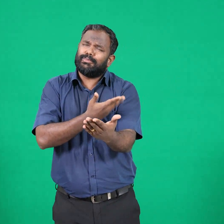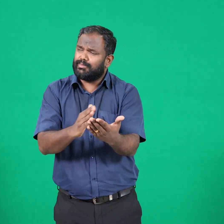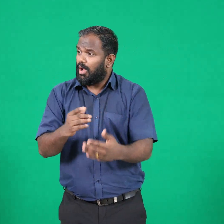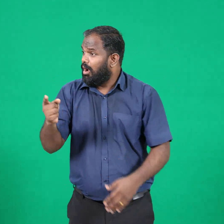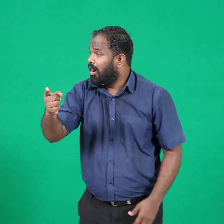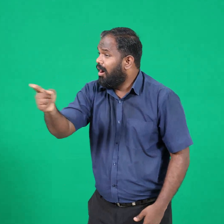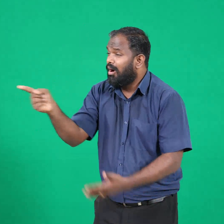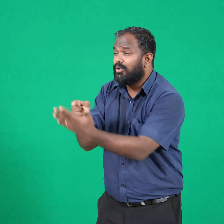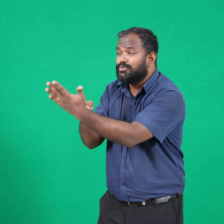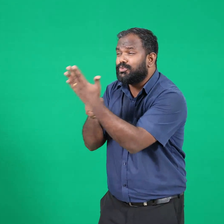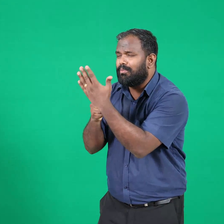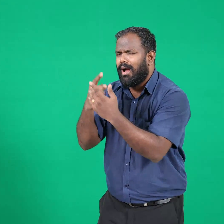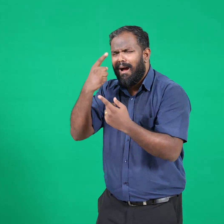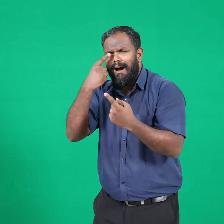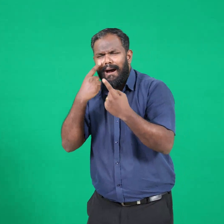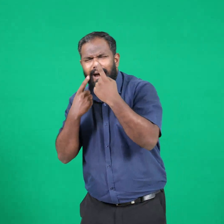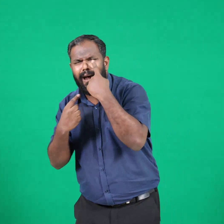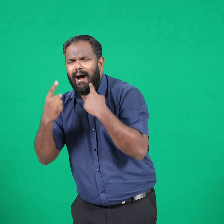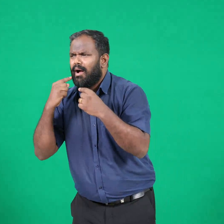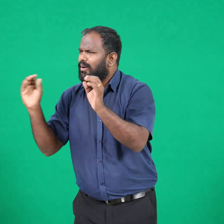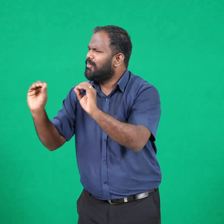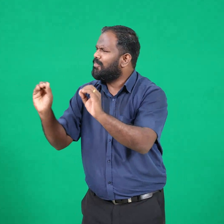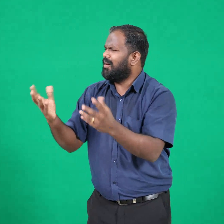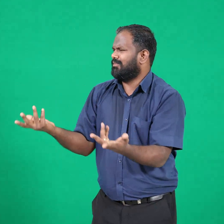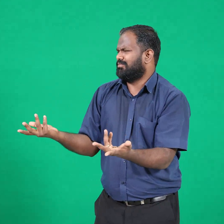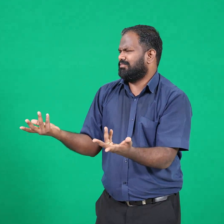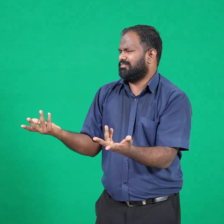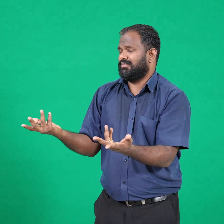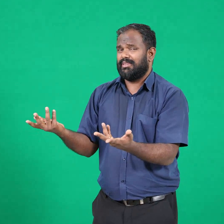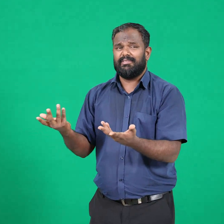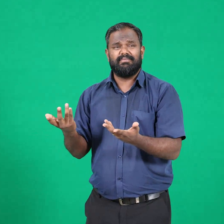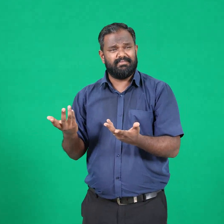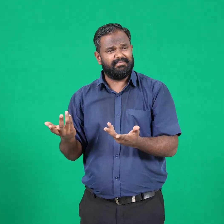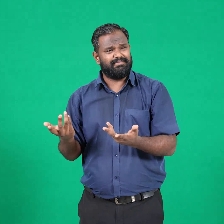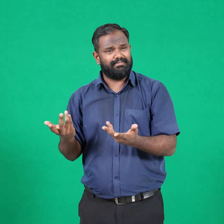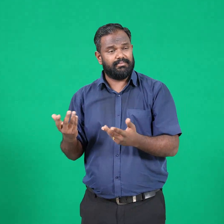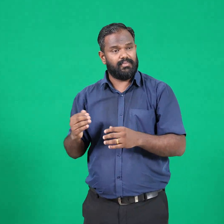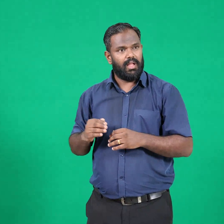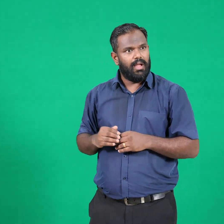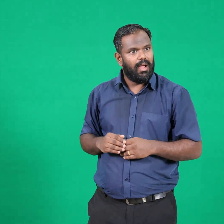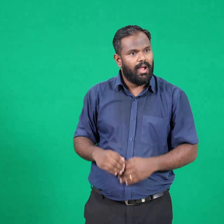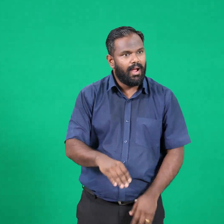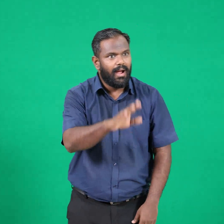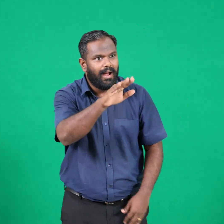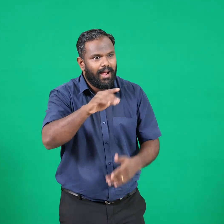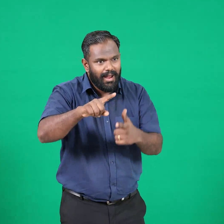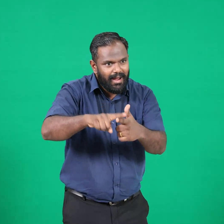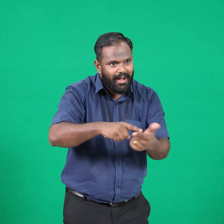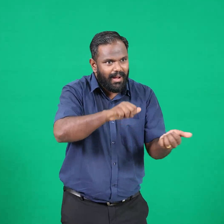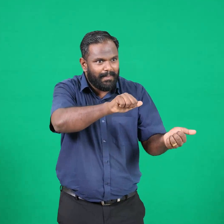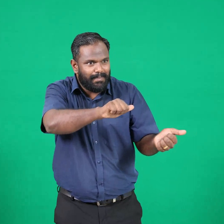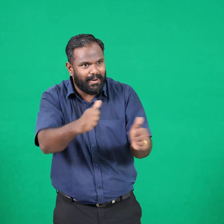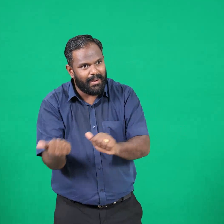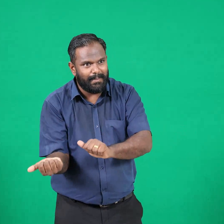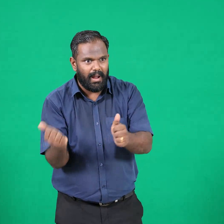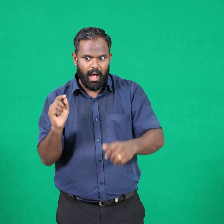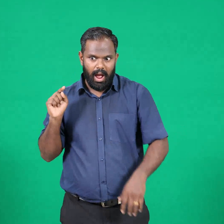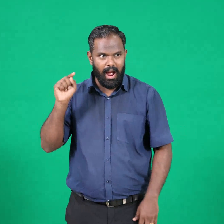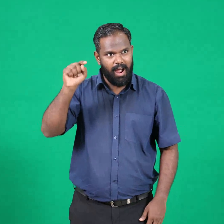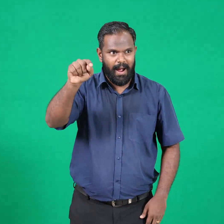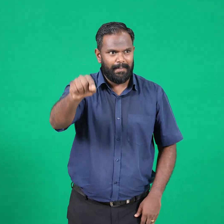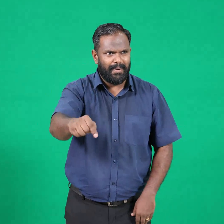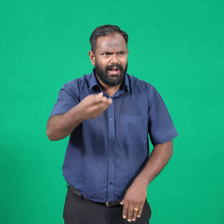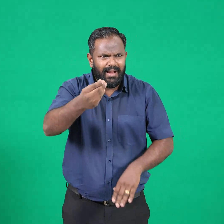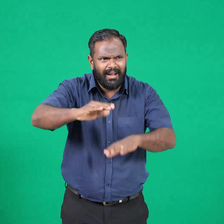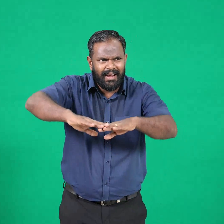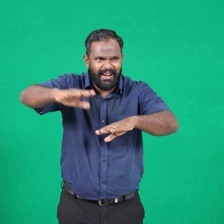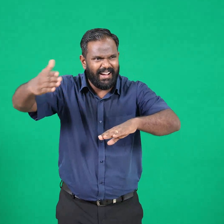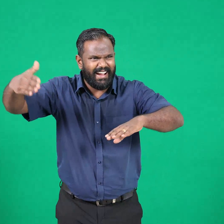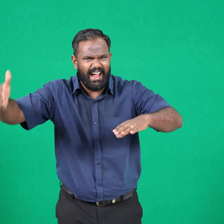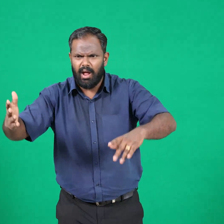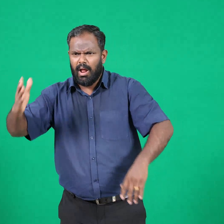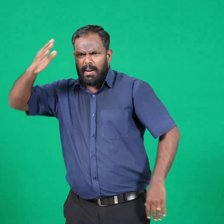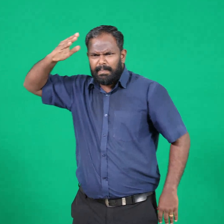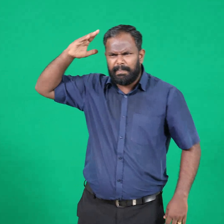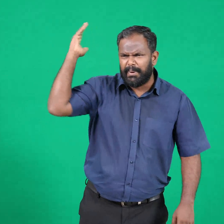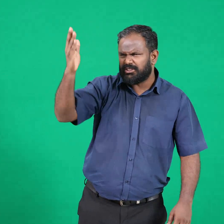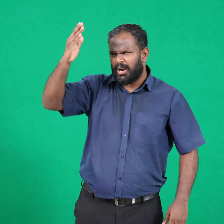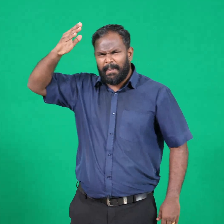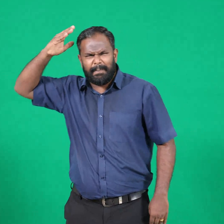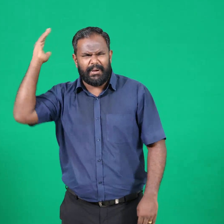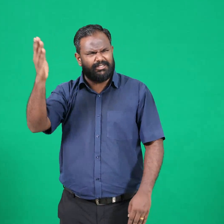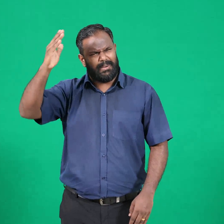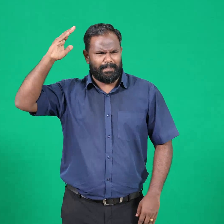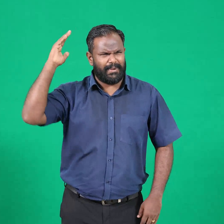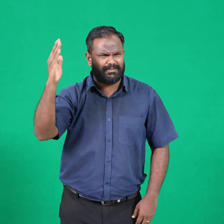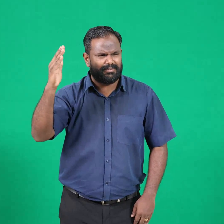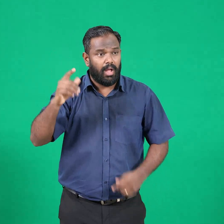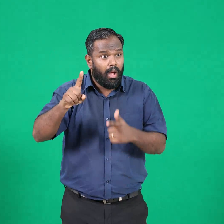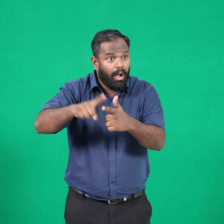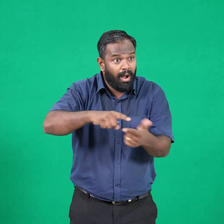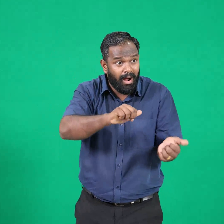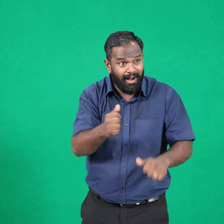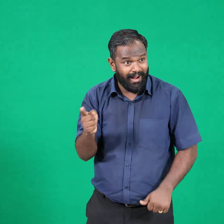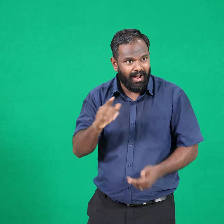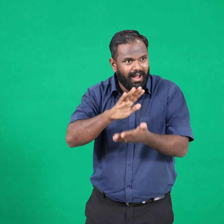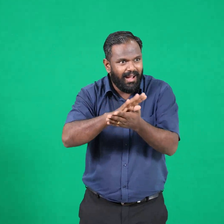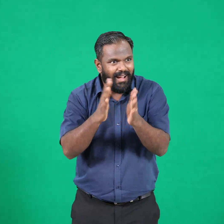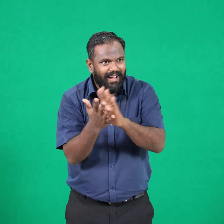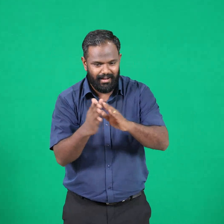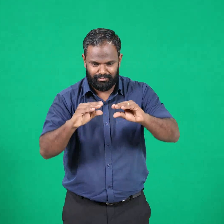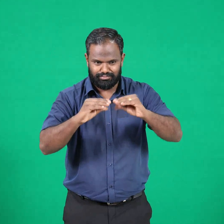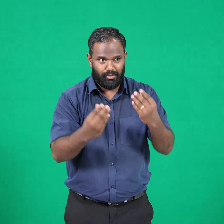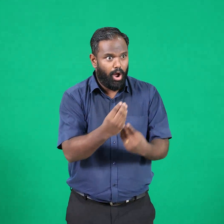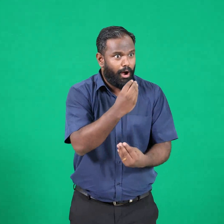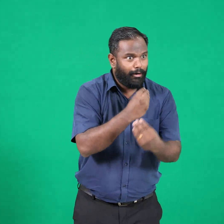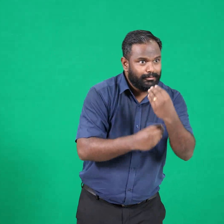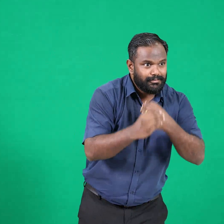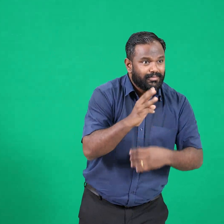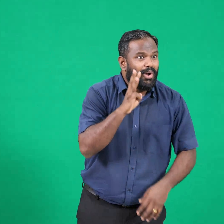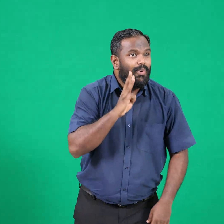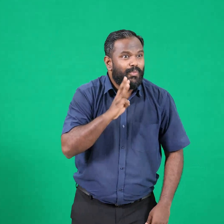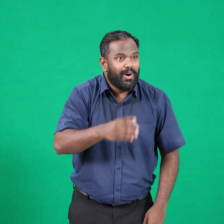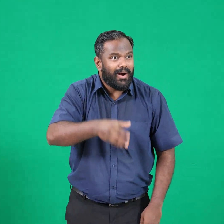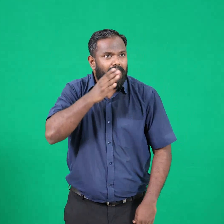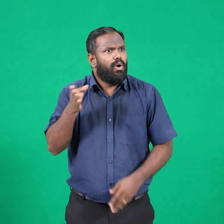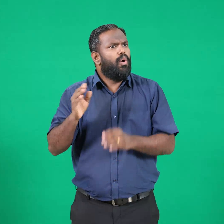we sang a dirge, and you did not mourn.'